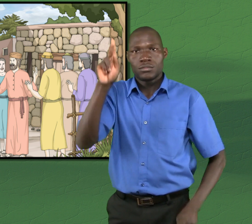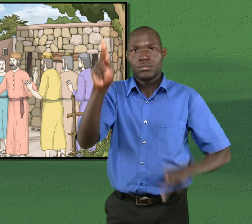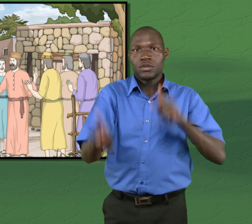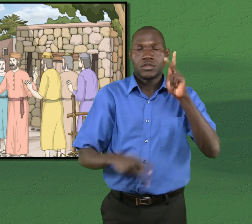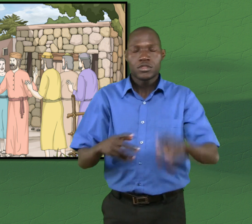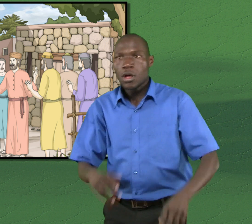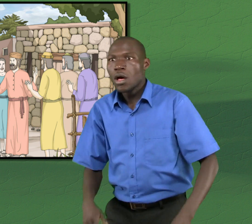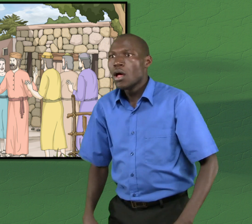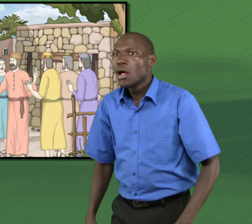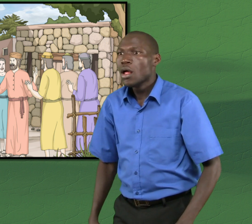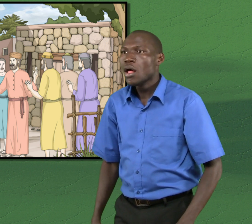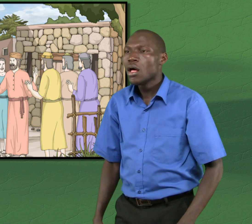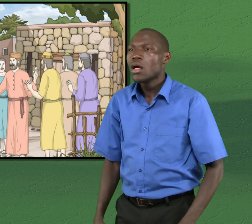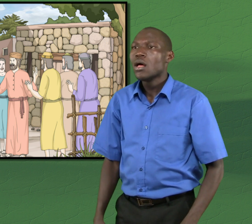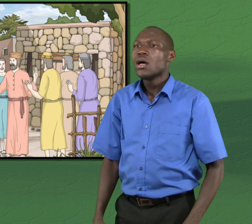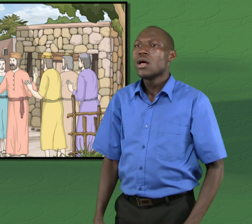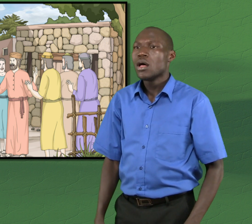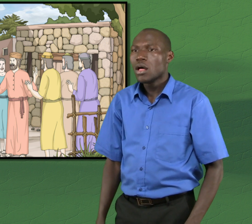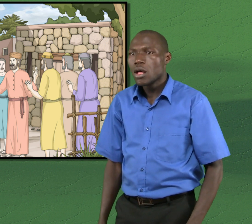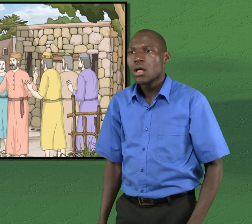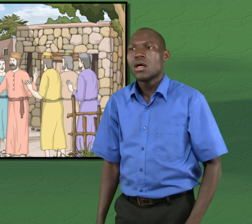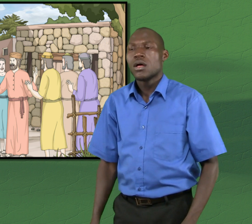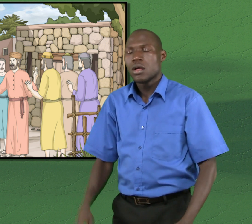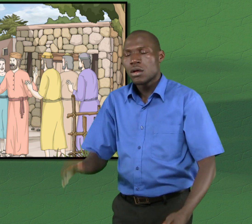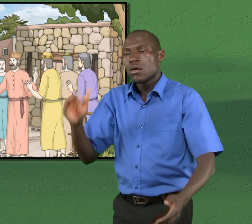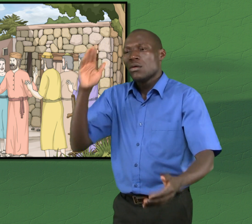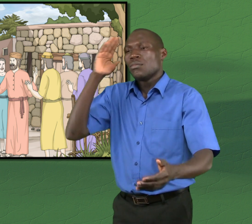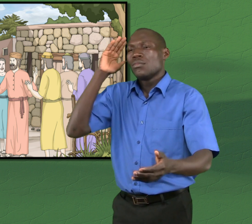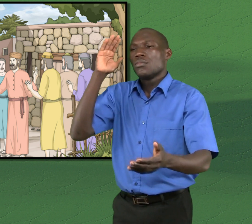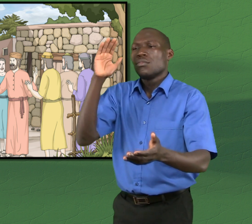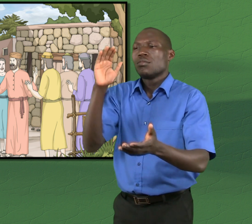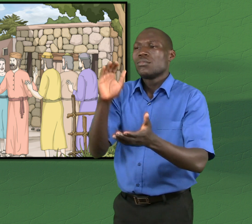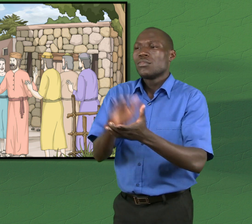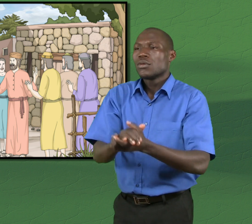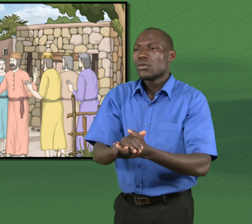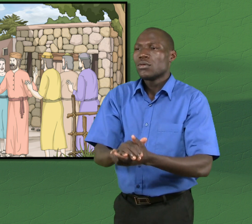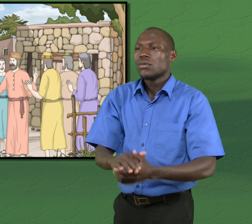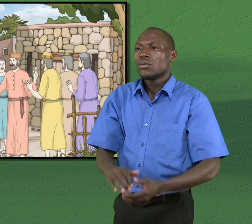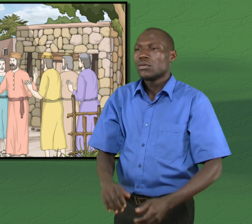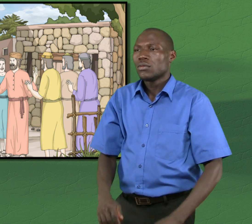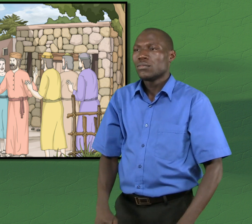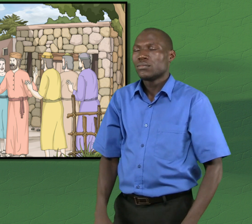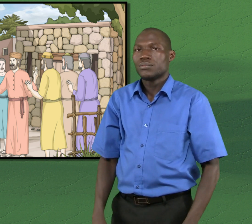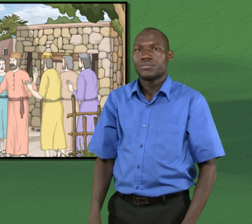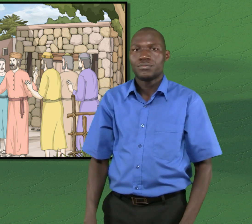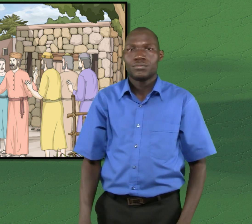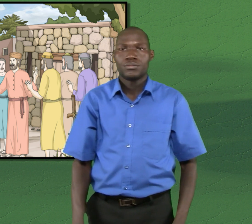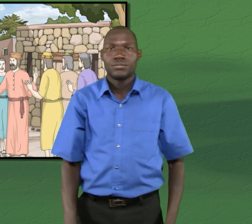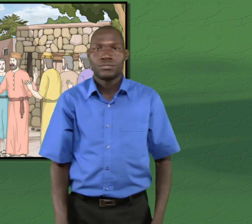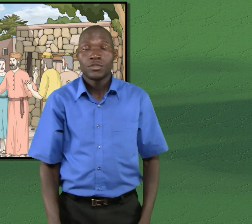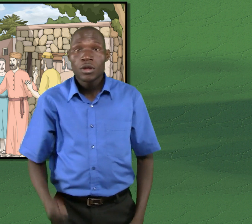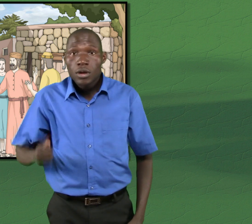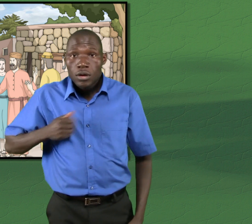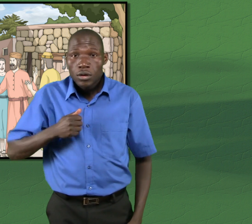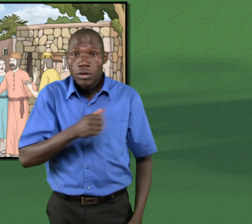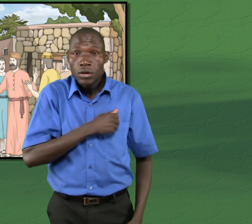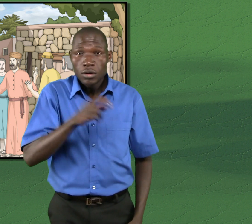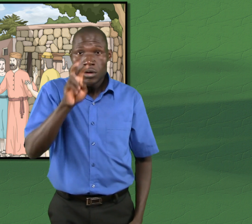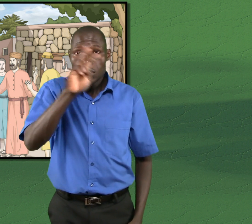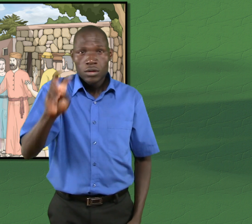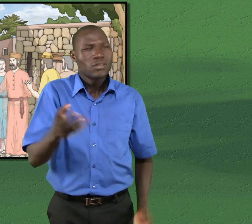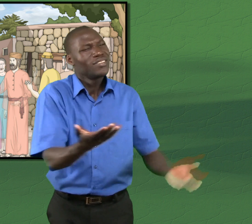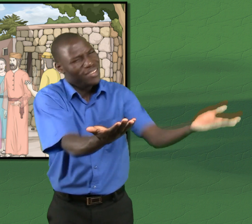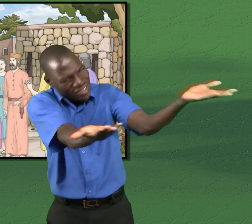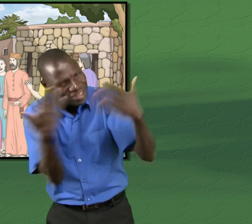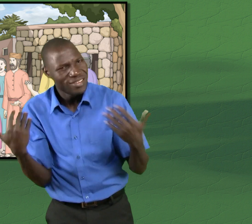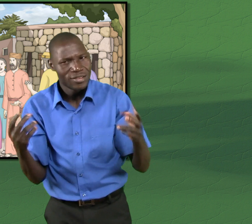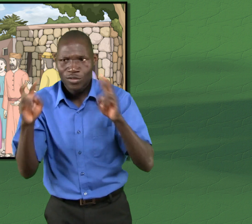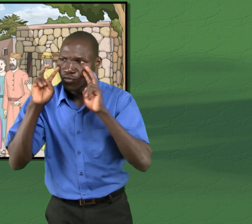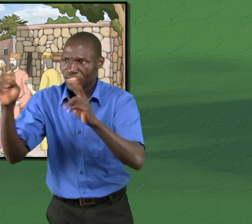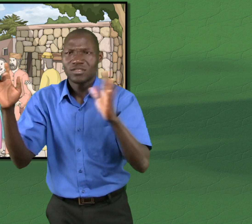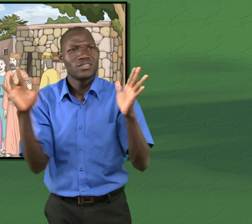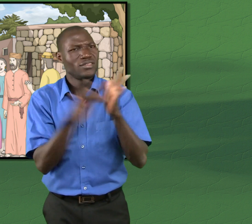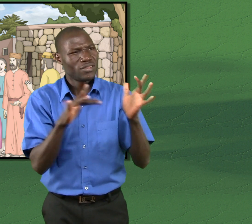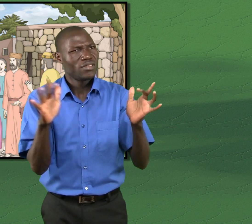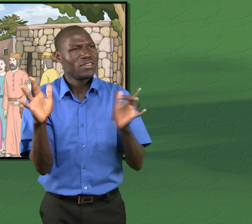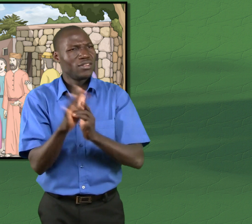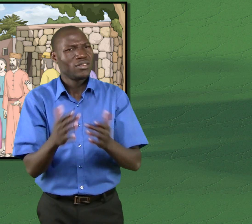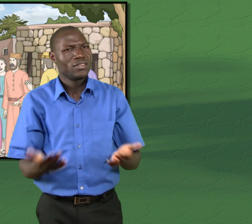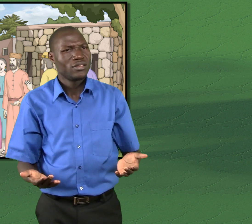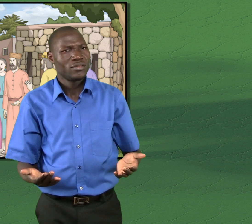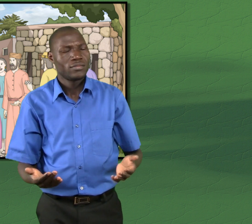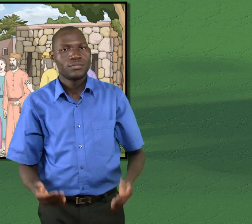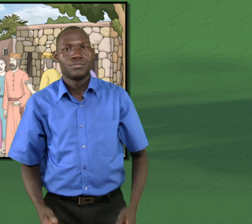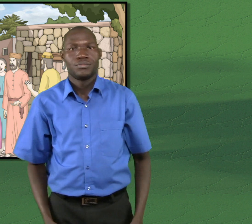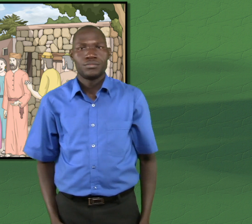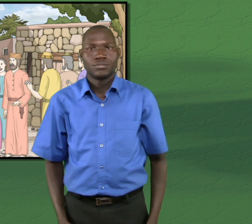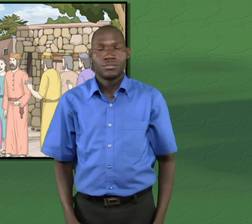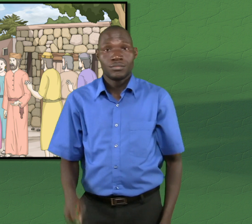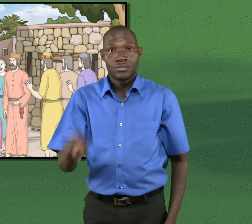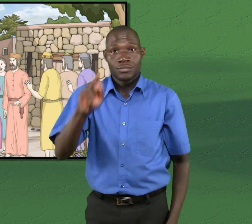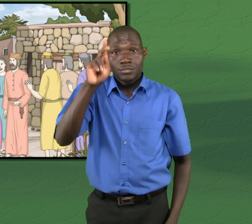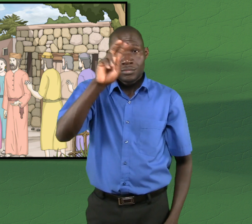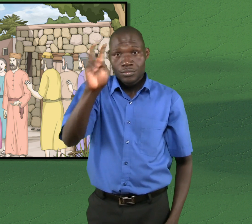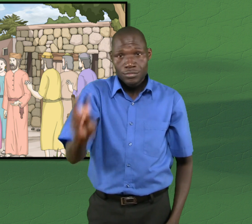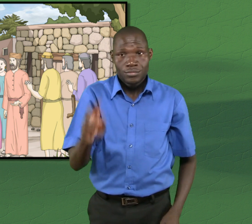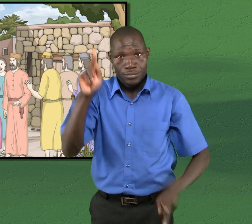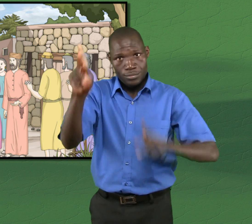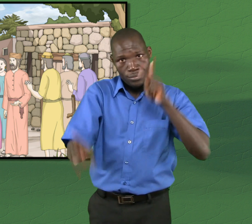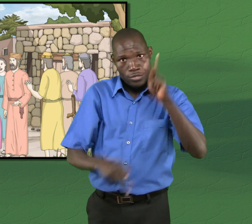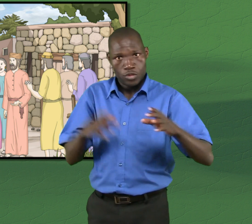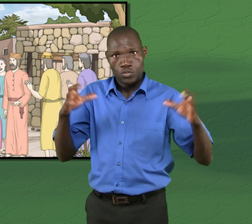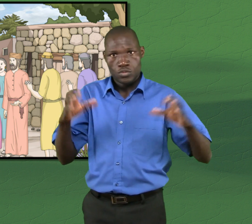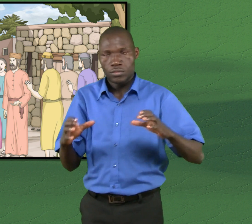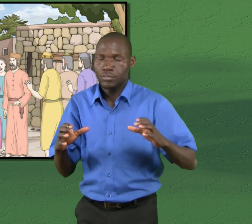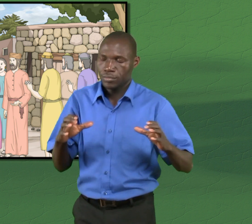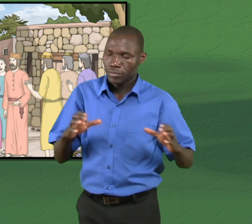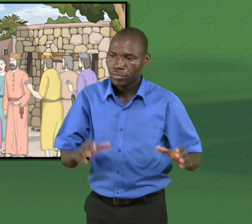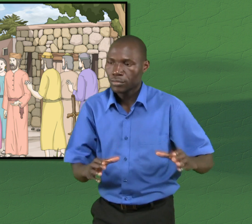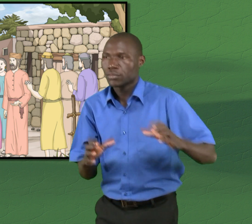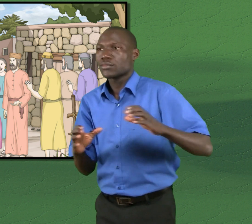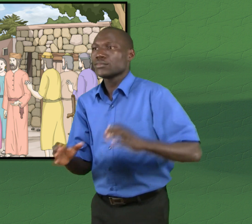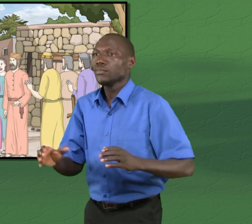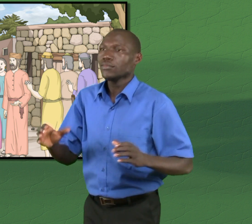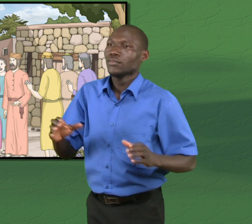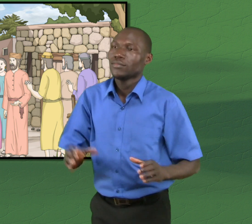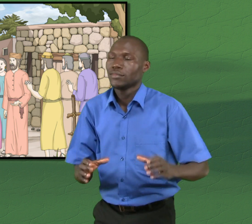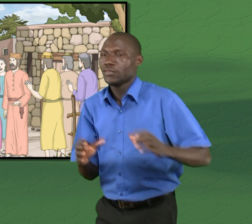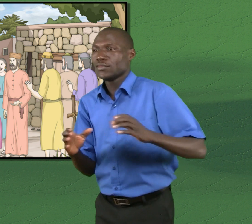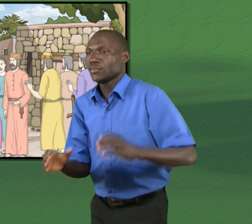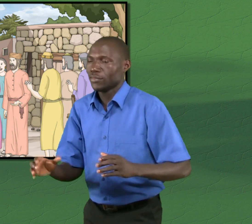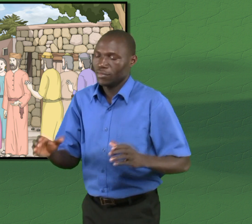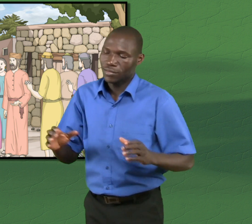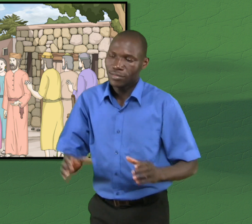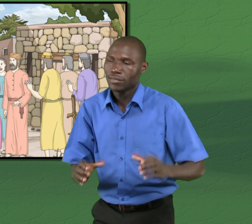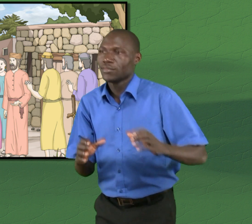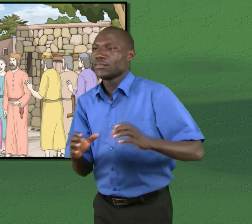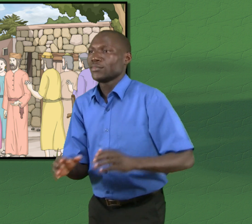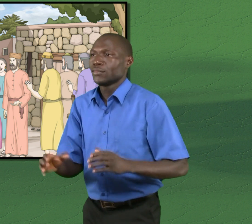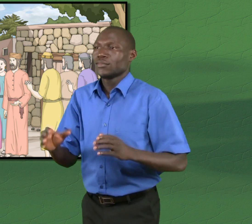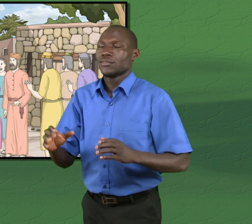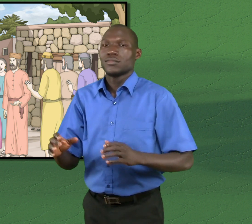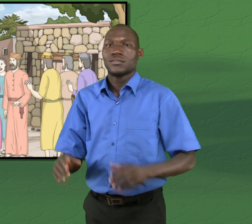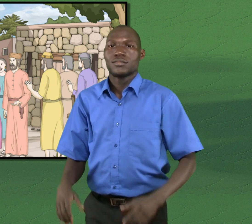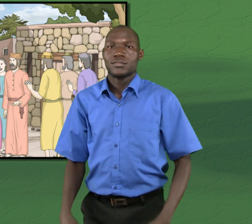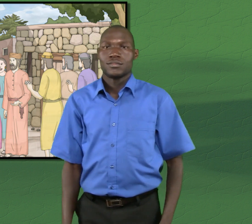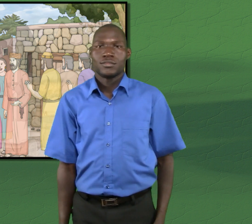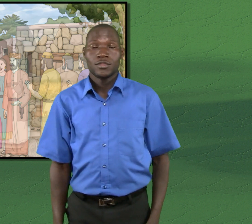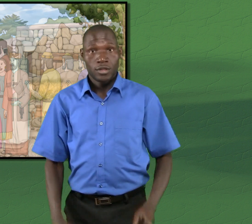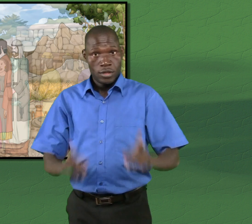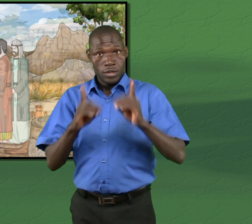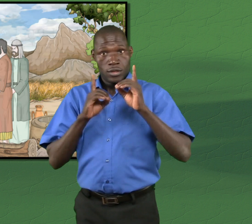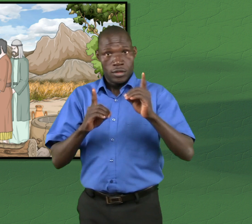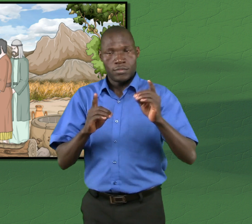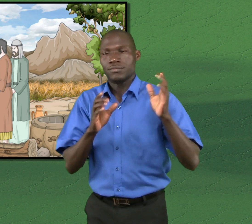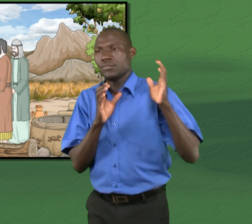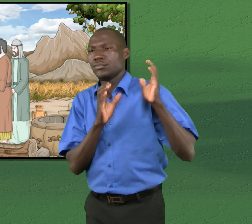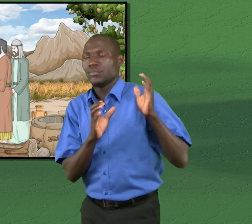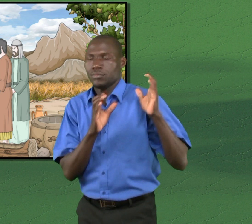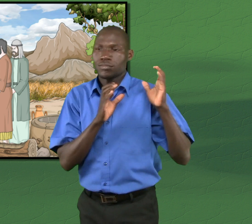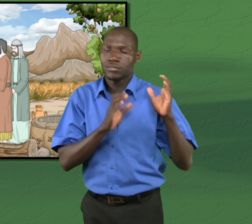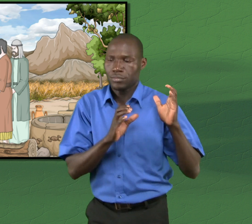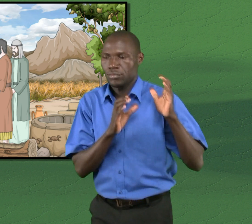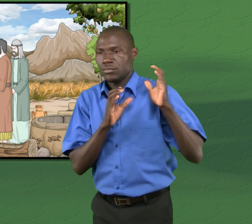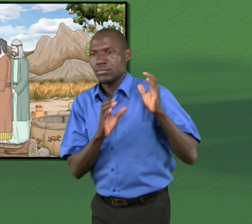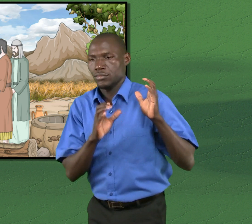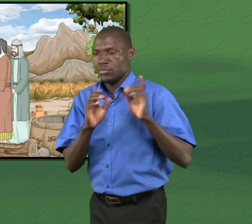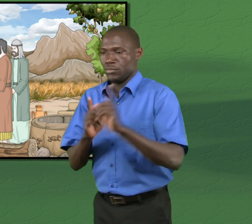Could this be the Christ?” So they left the town and made their way toward Jesus.